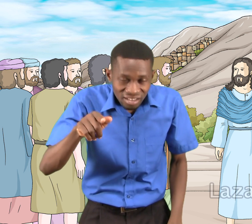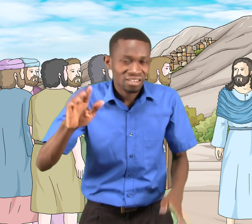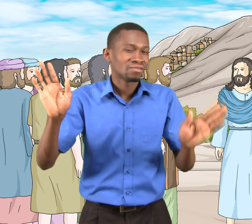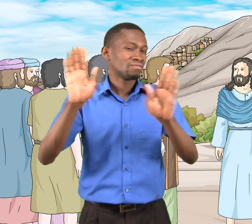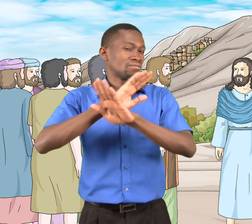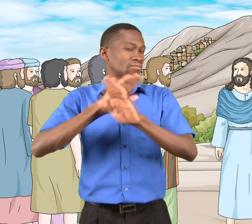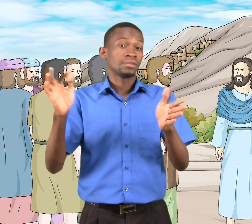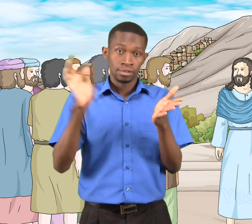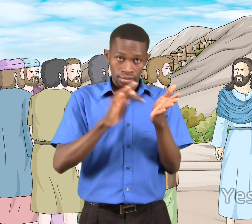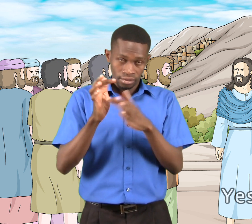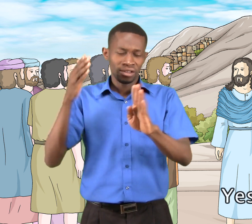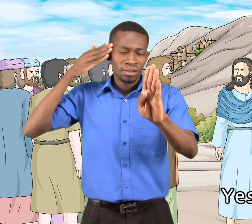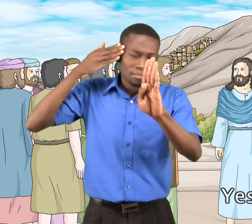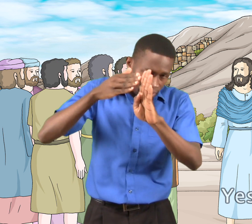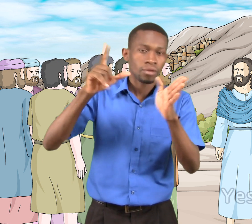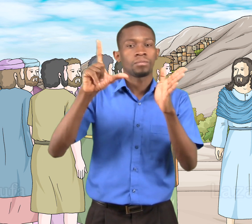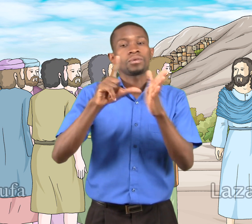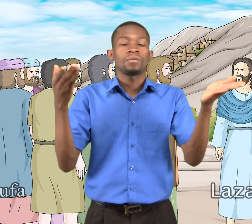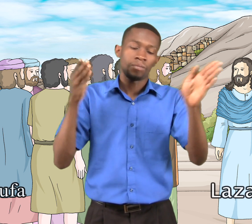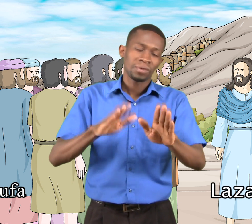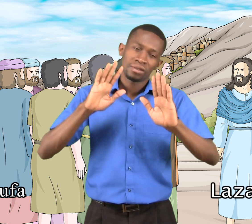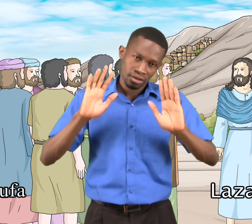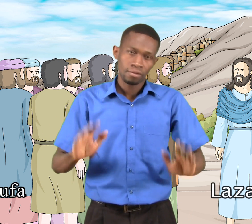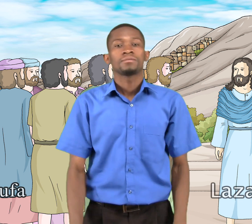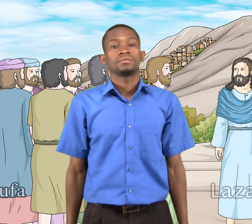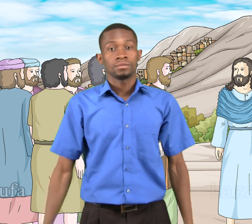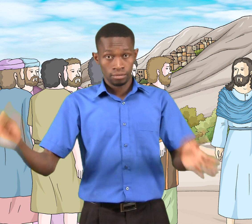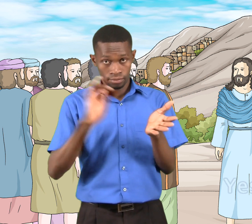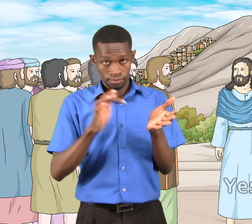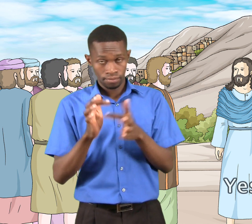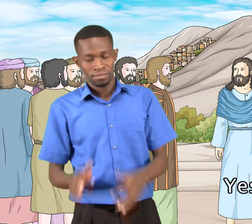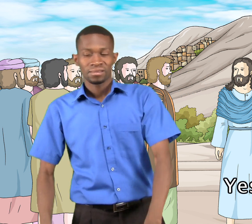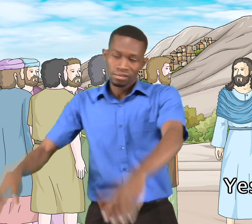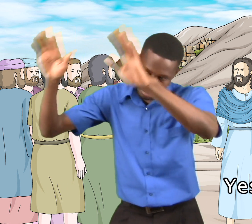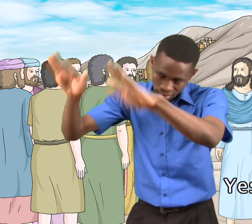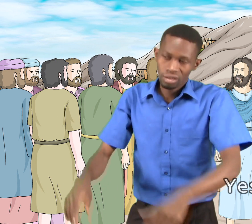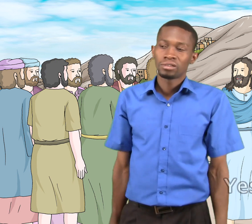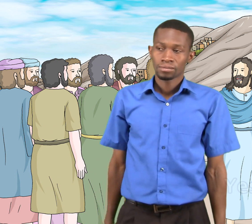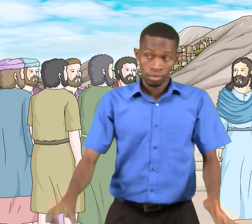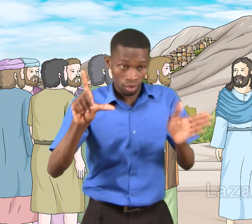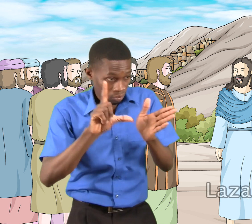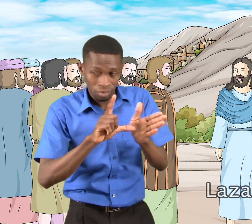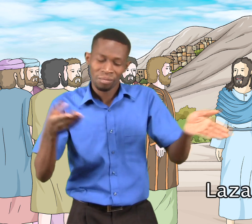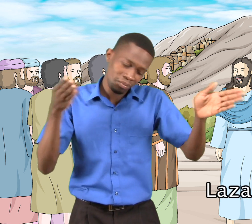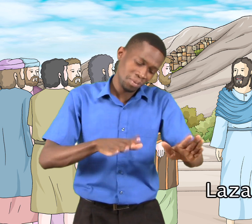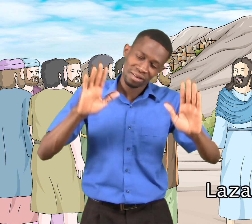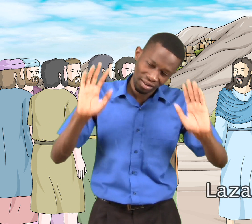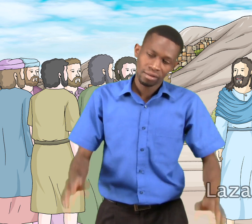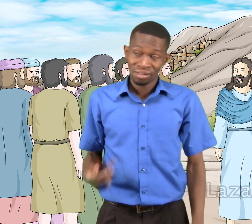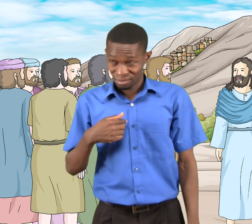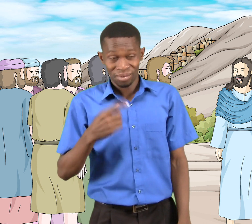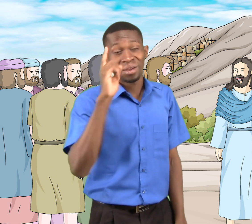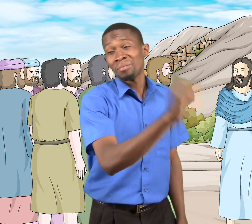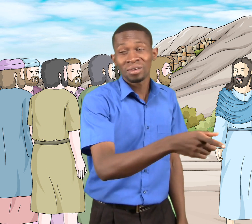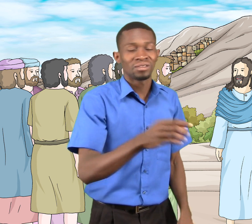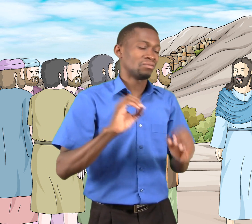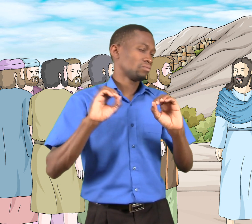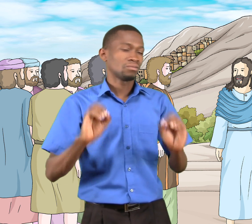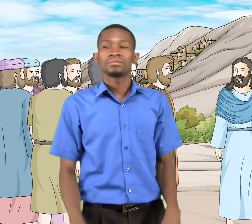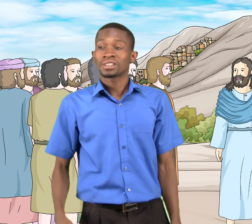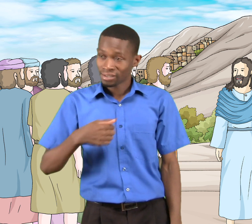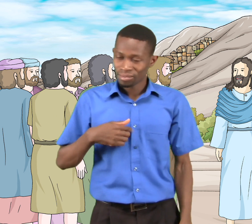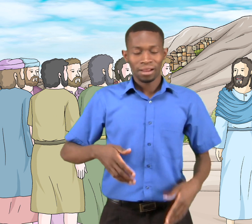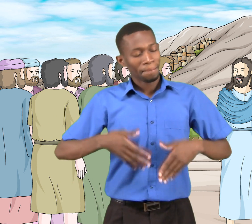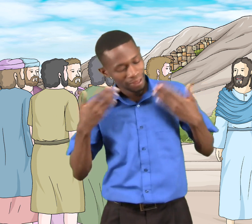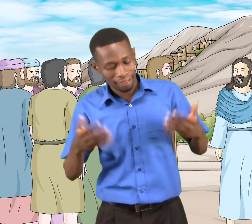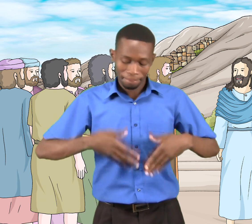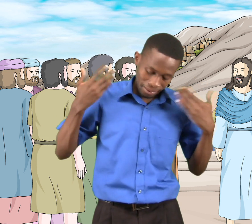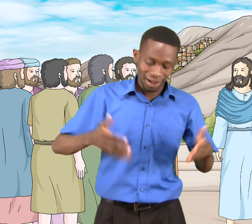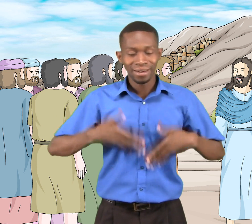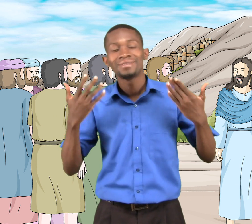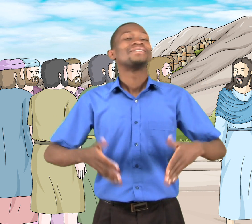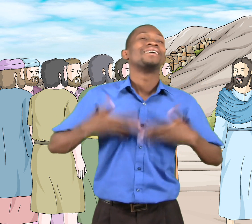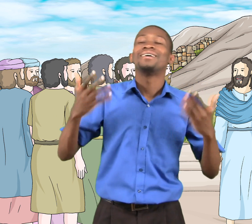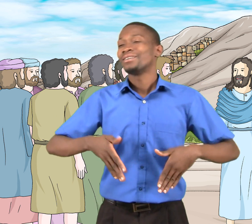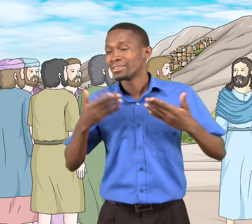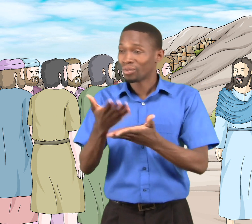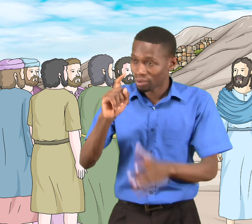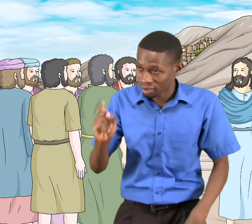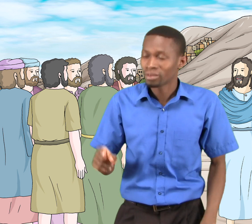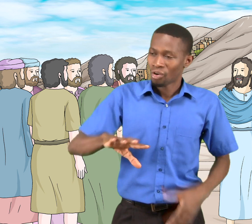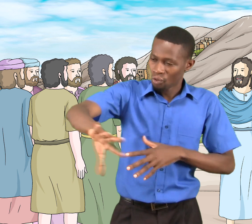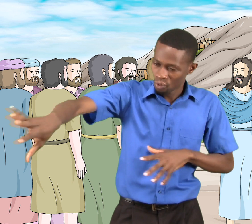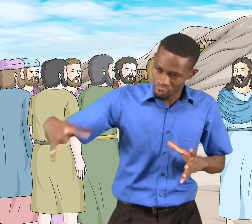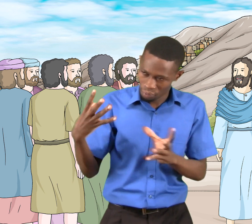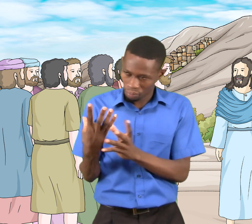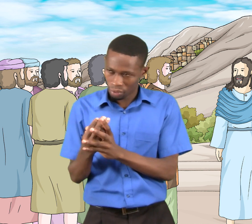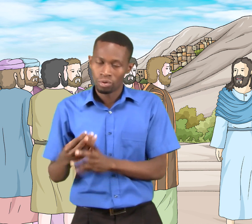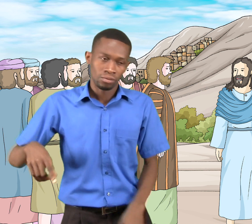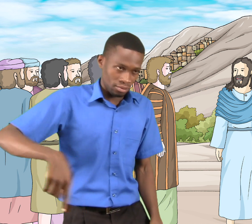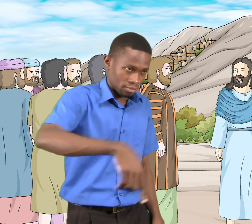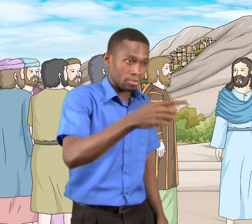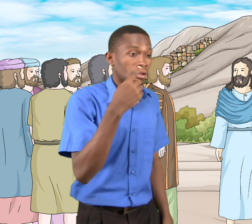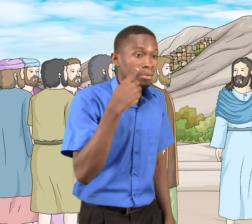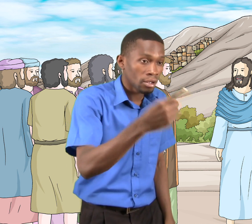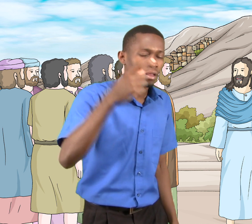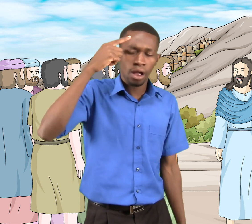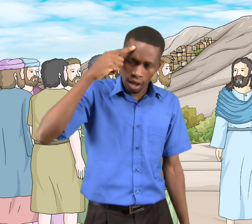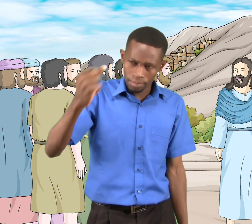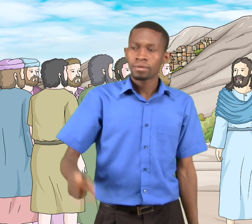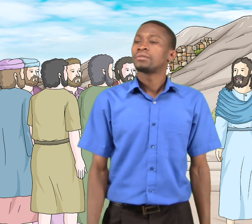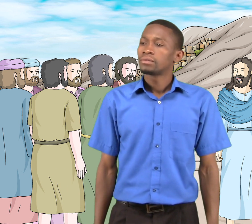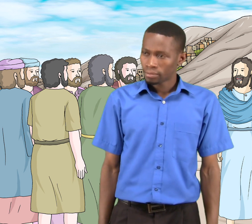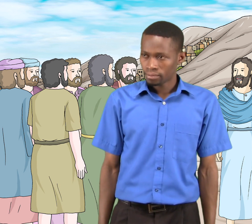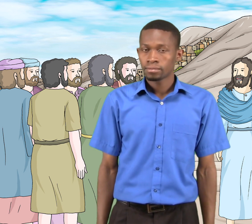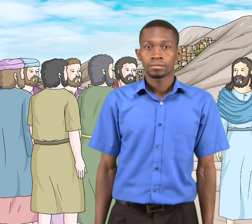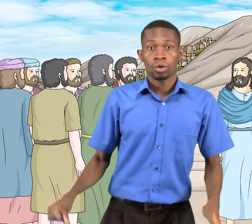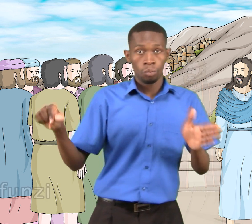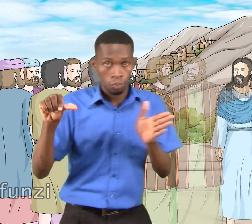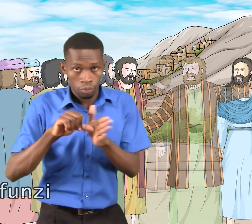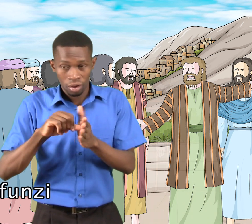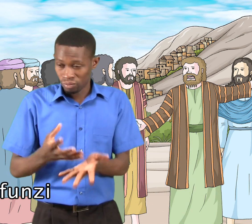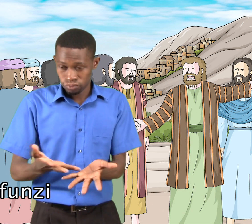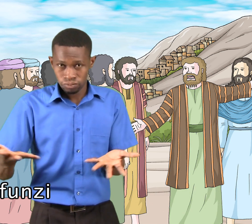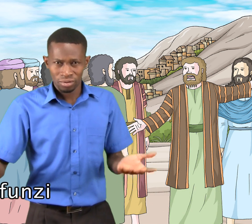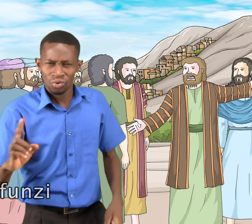So Jesus told them plainly, “Lazarus is dead, and for your sake I am glad I was not there, so that you may believe.